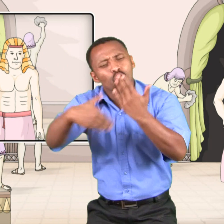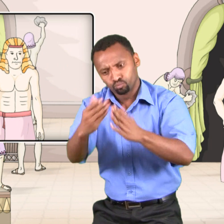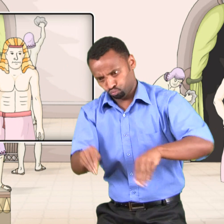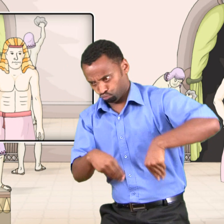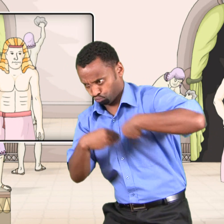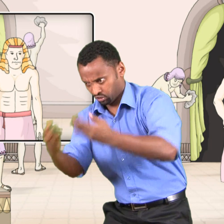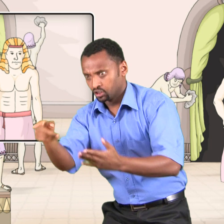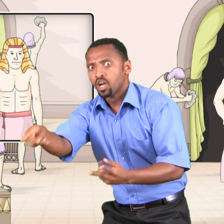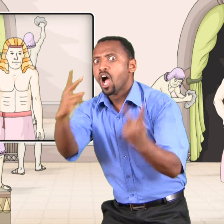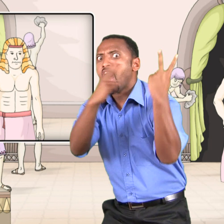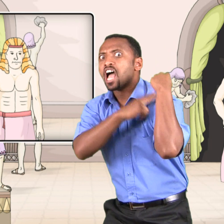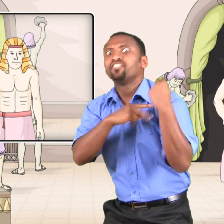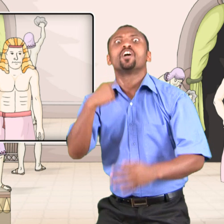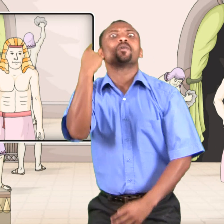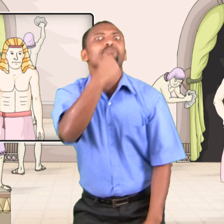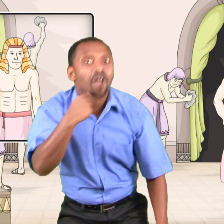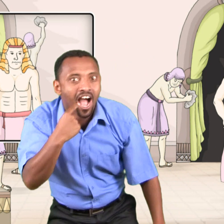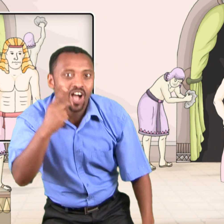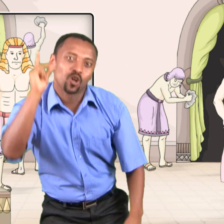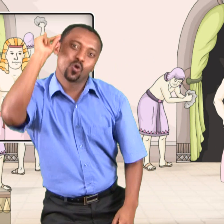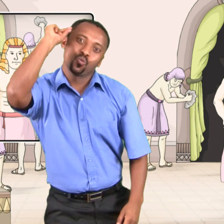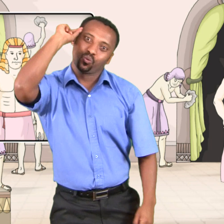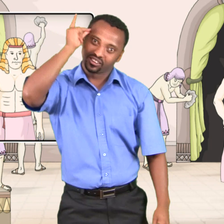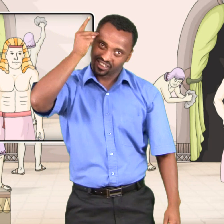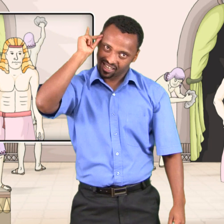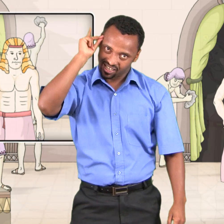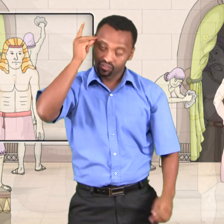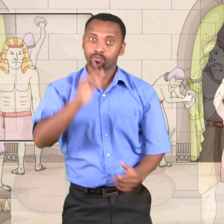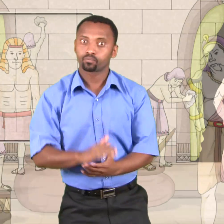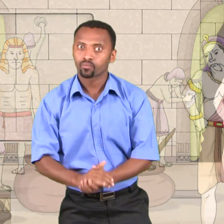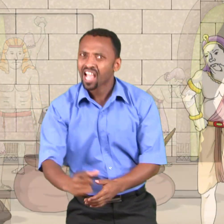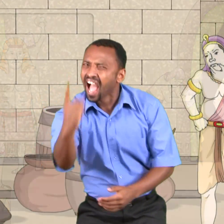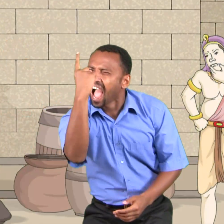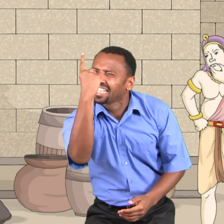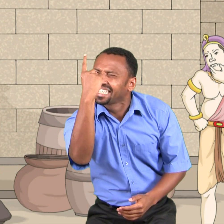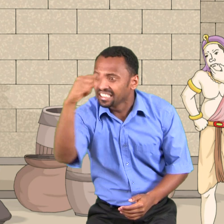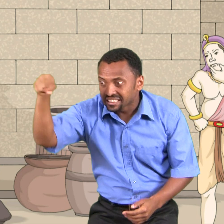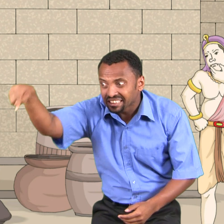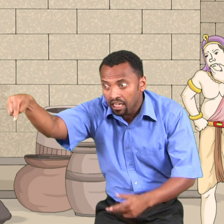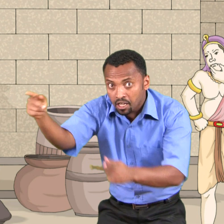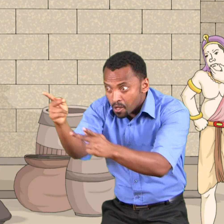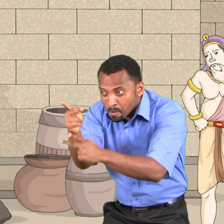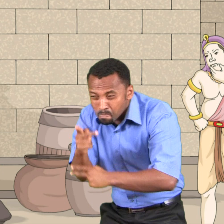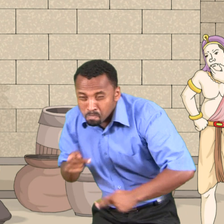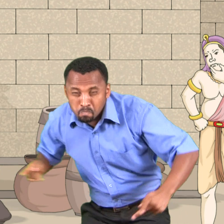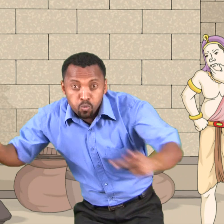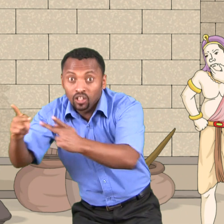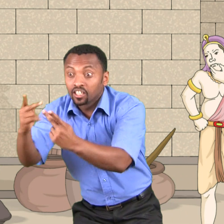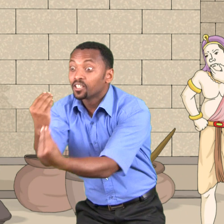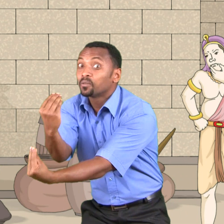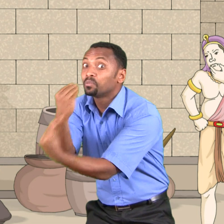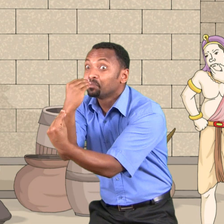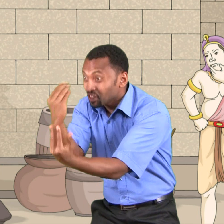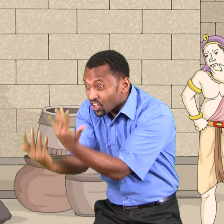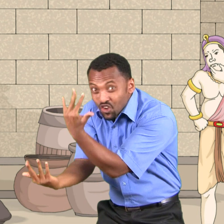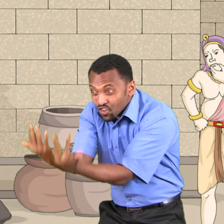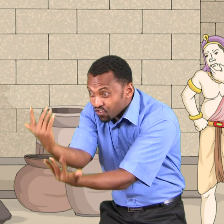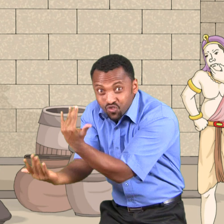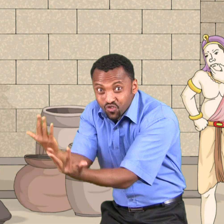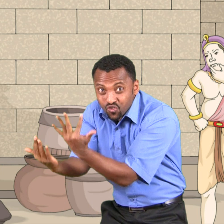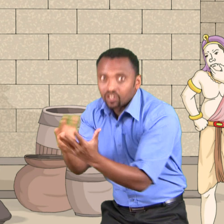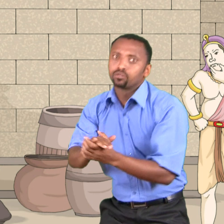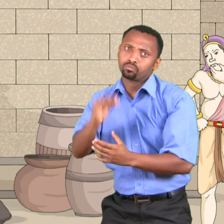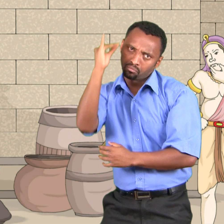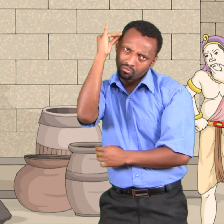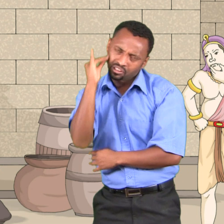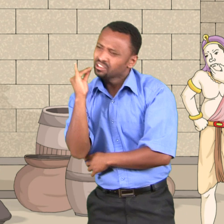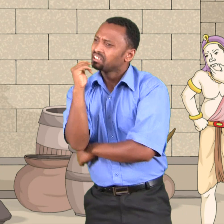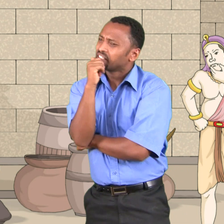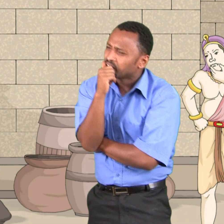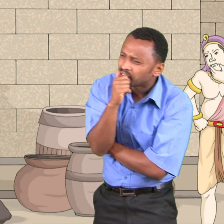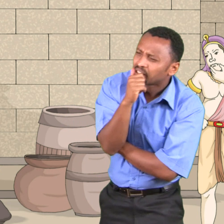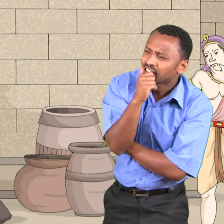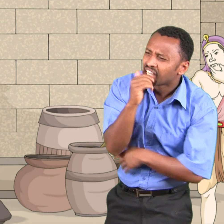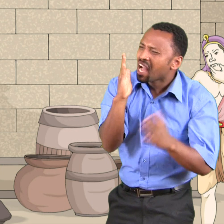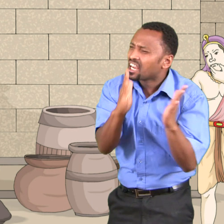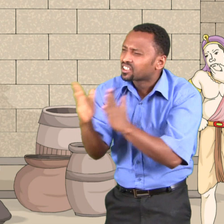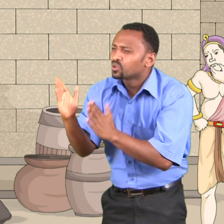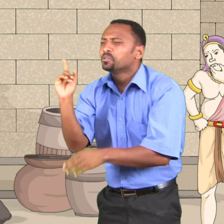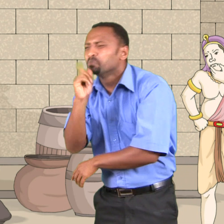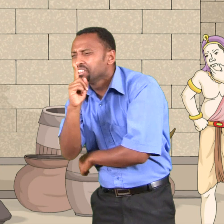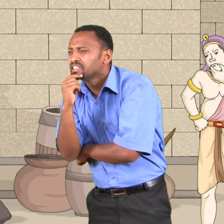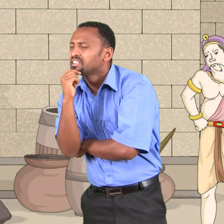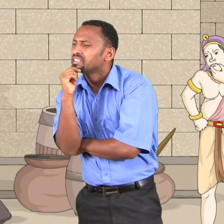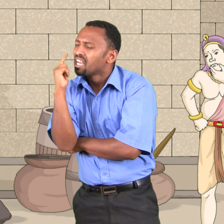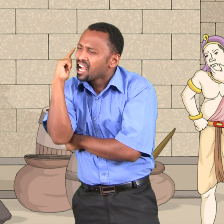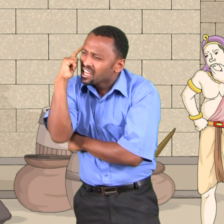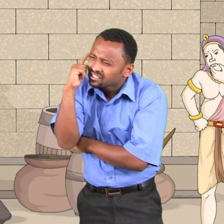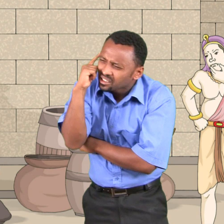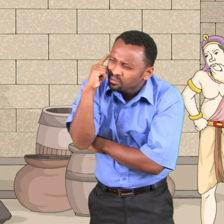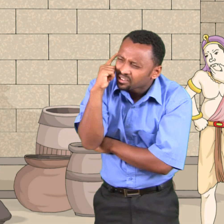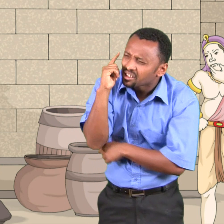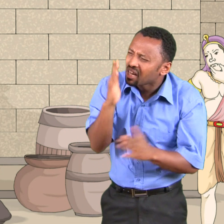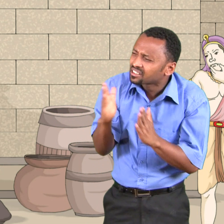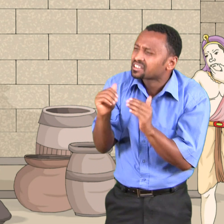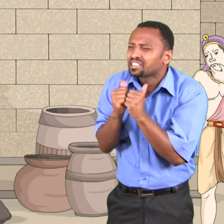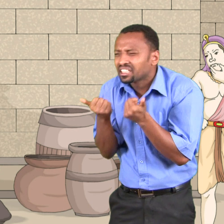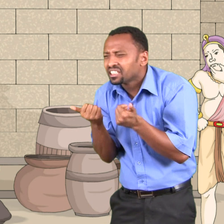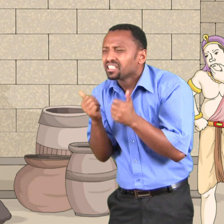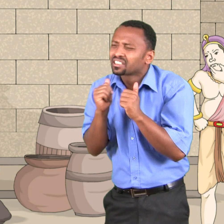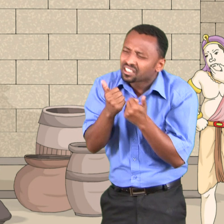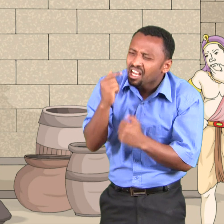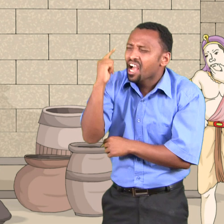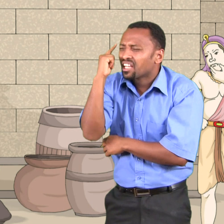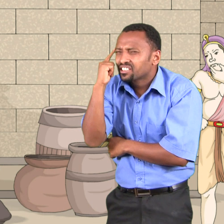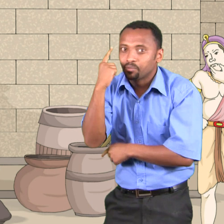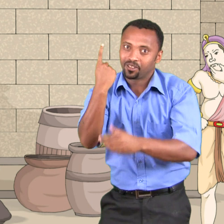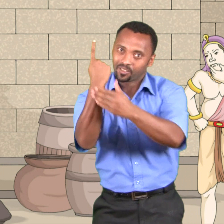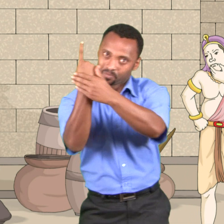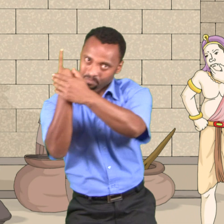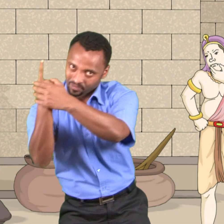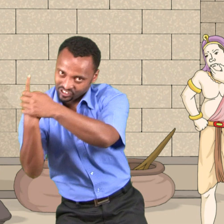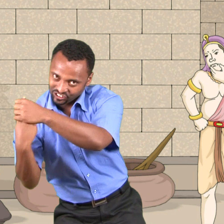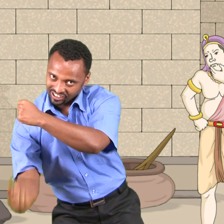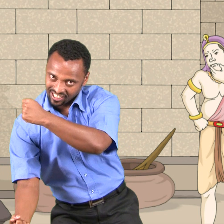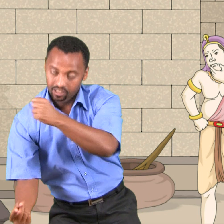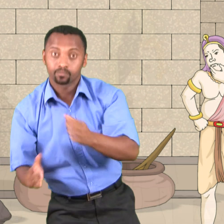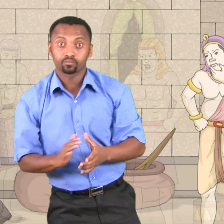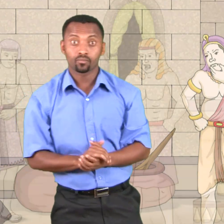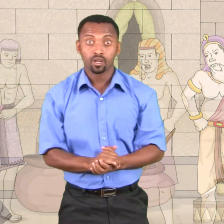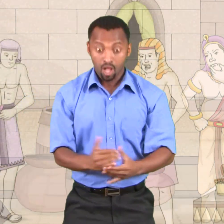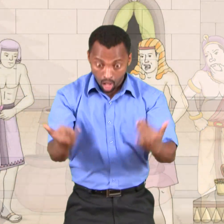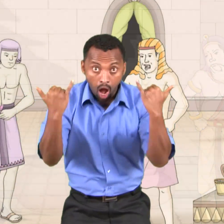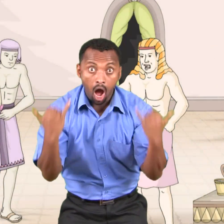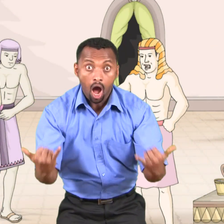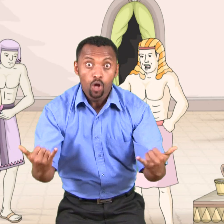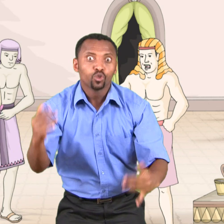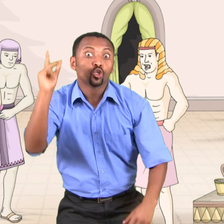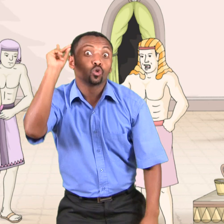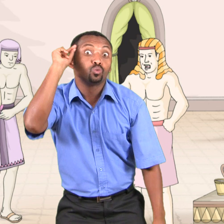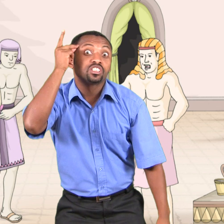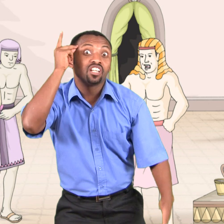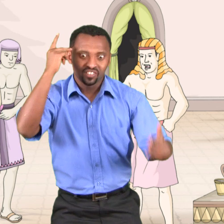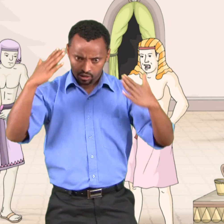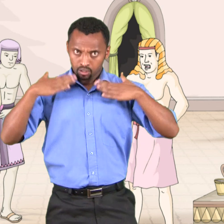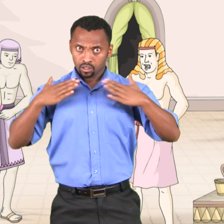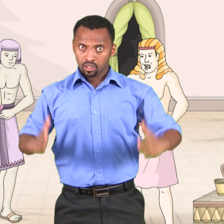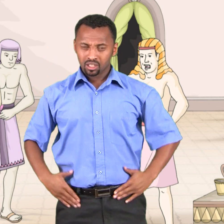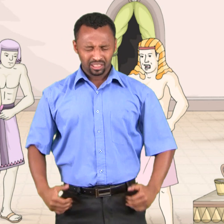he did not concern himself with anything except the food he ate.